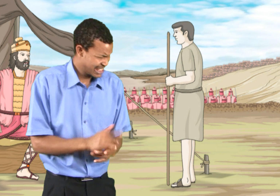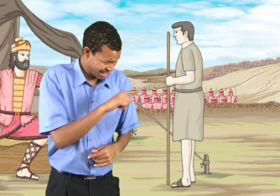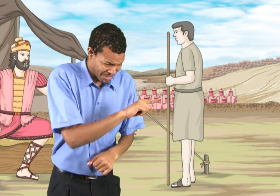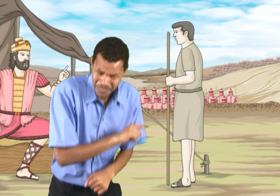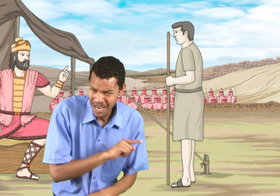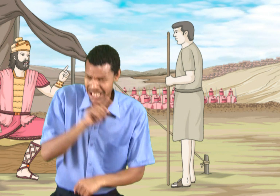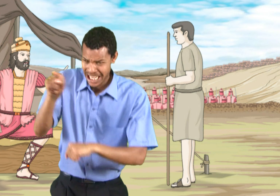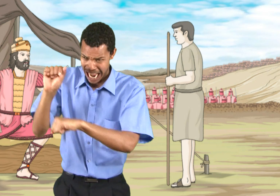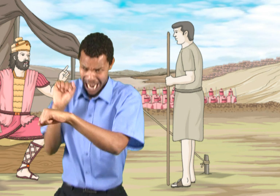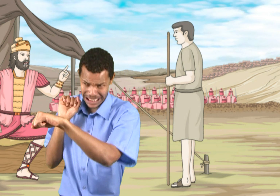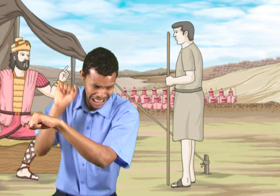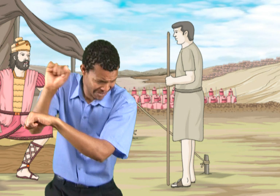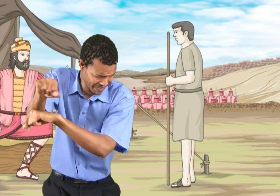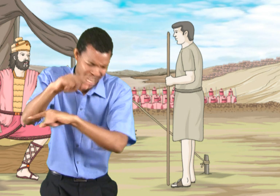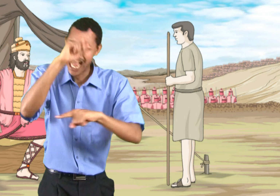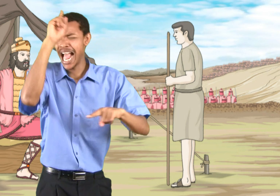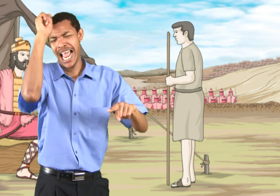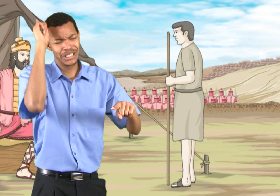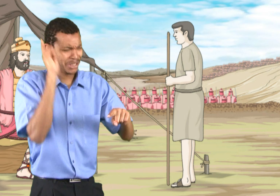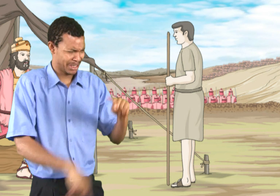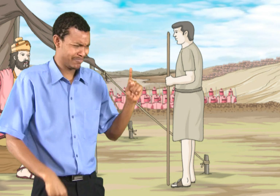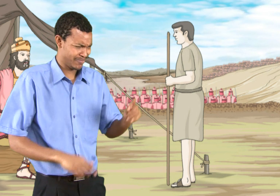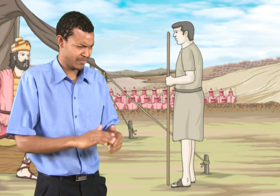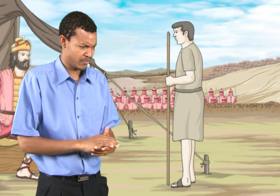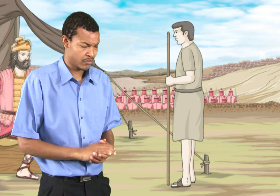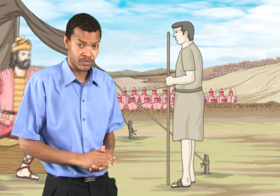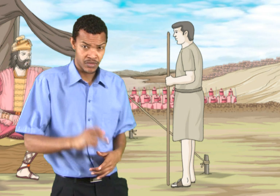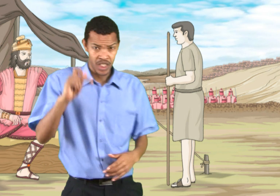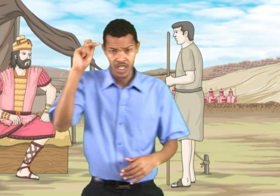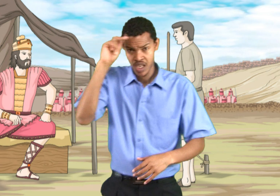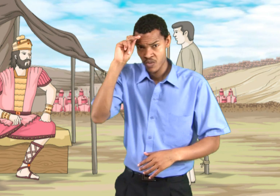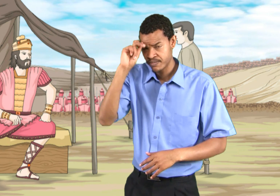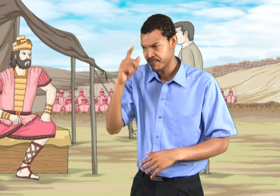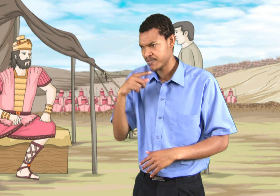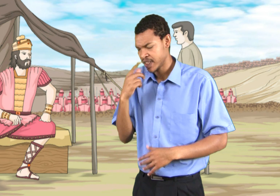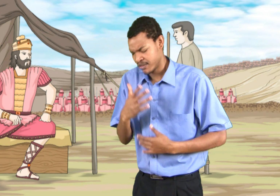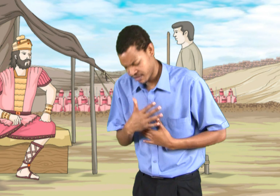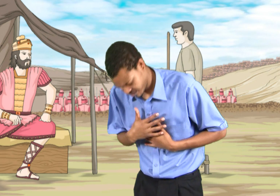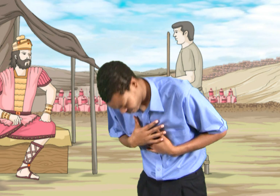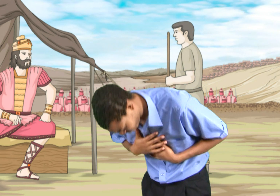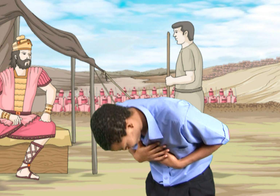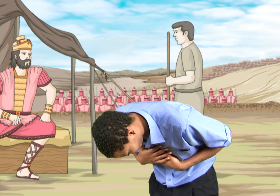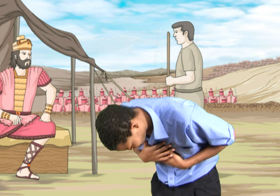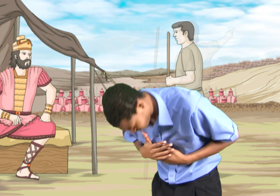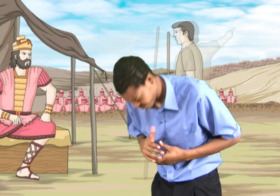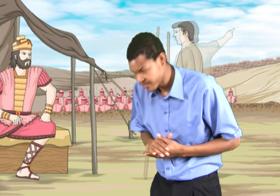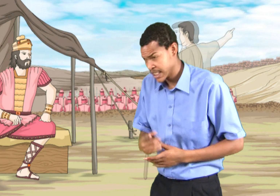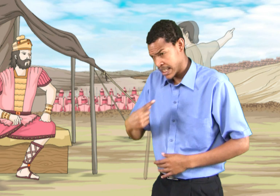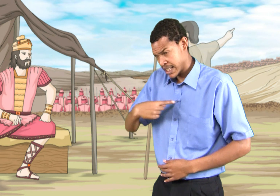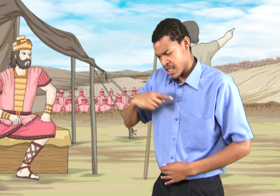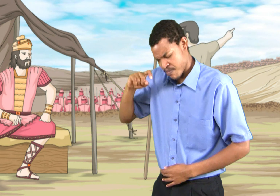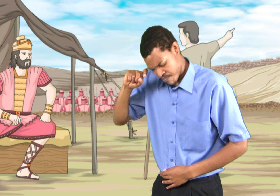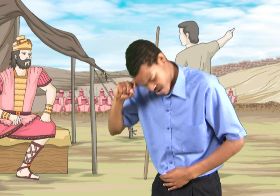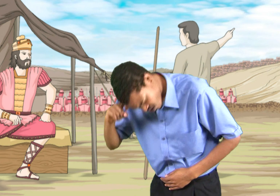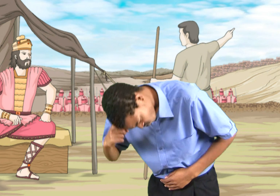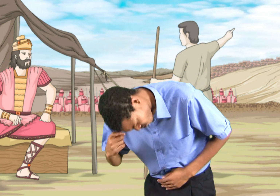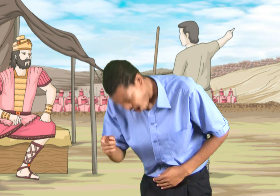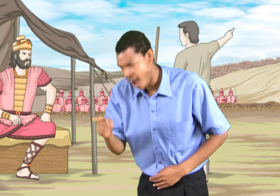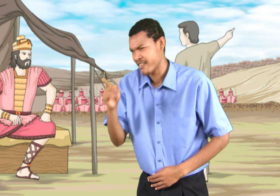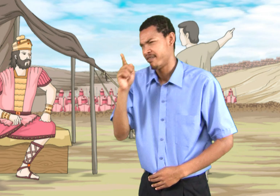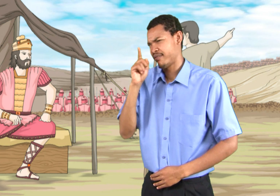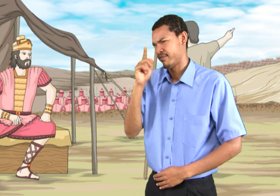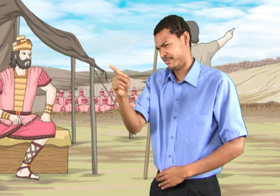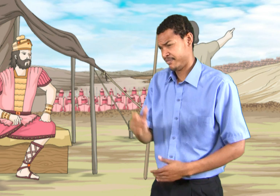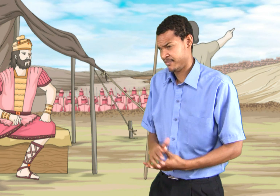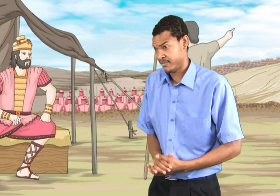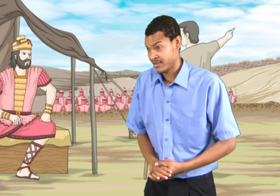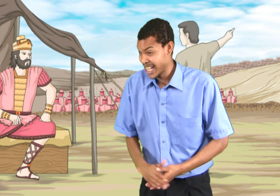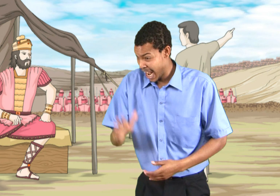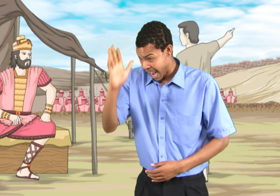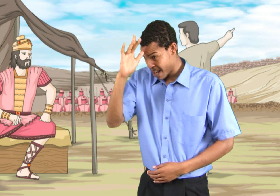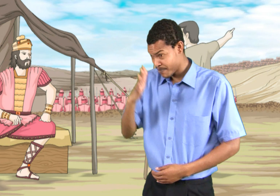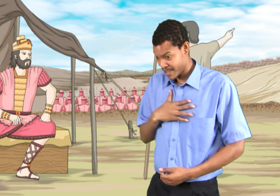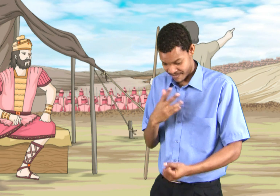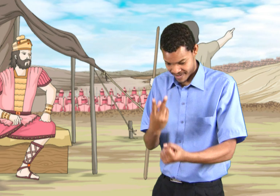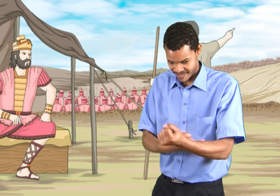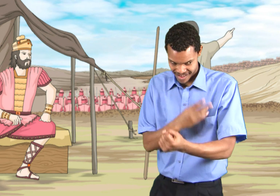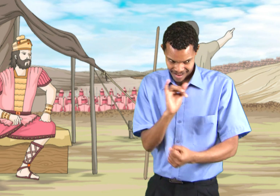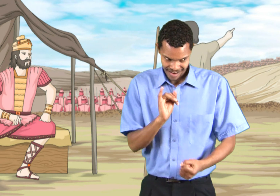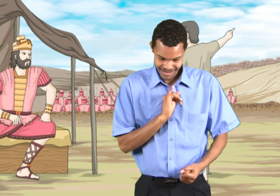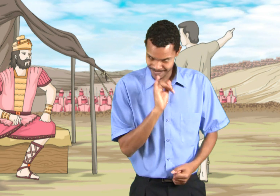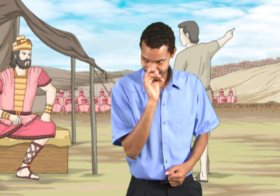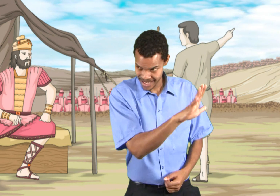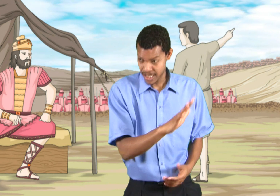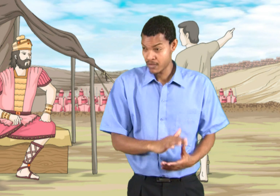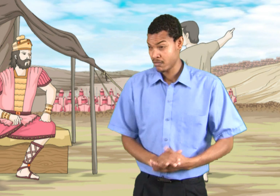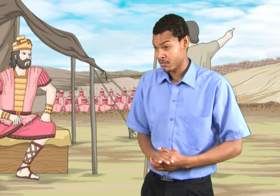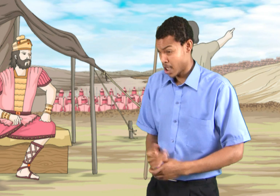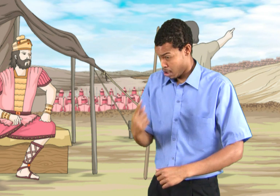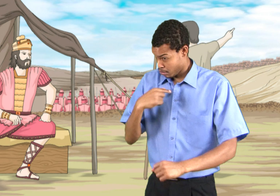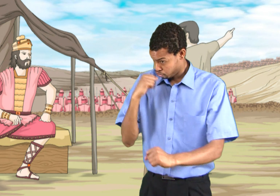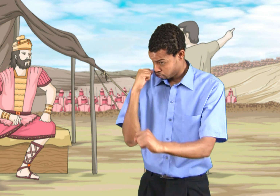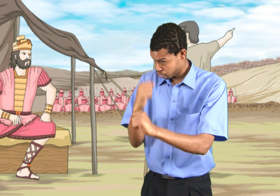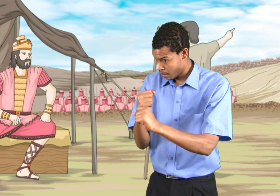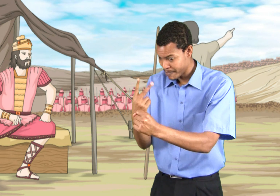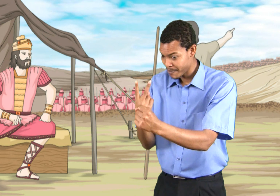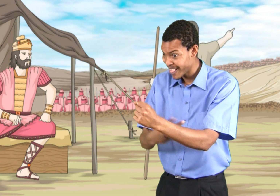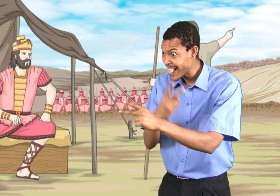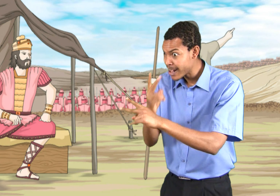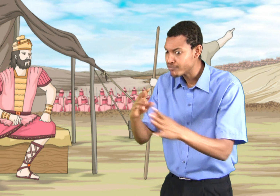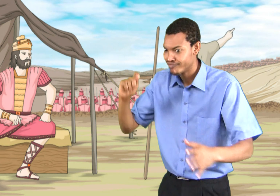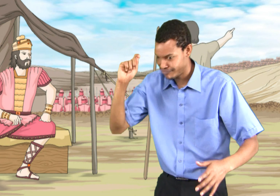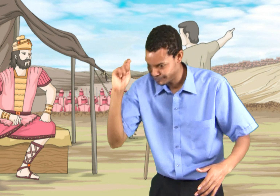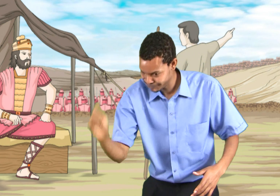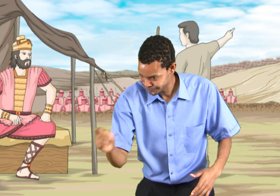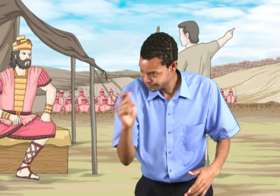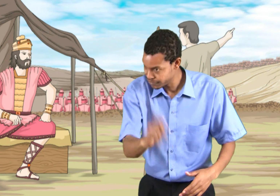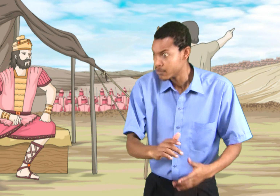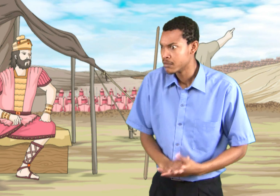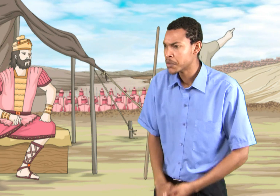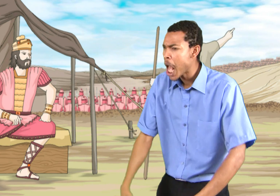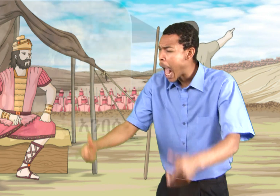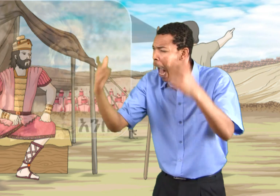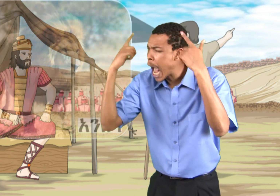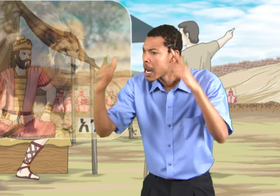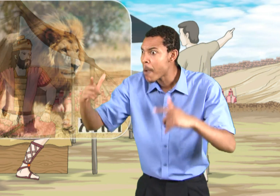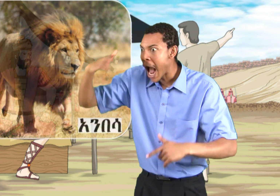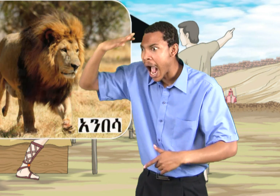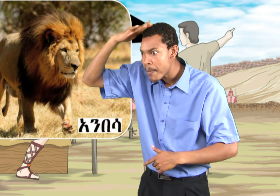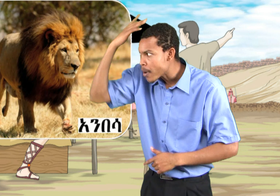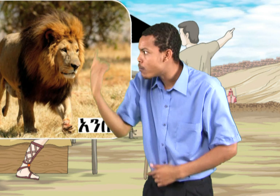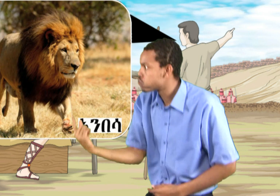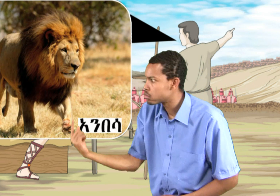You are just a boy, and he has been a warrior from his youth.”